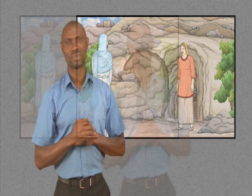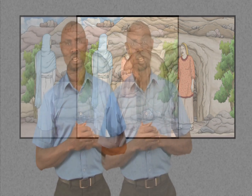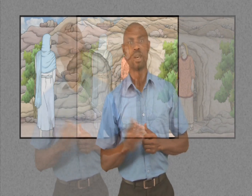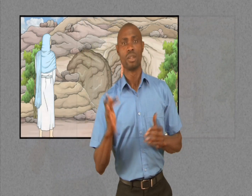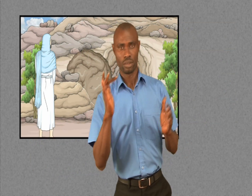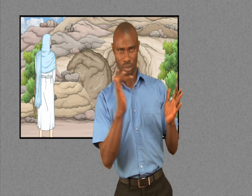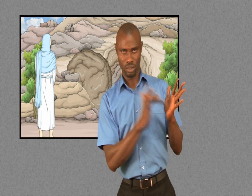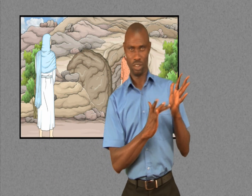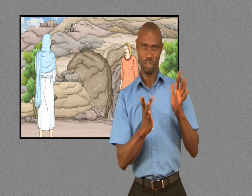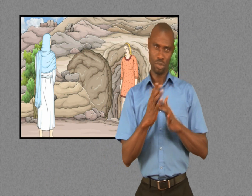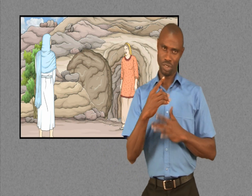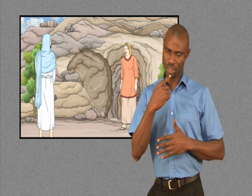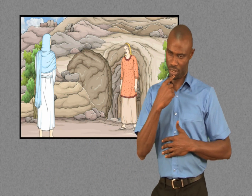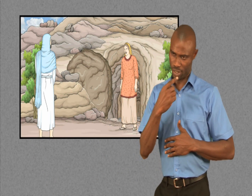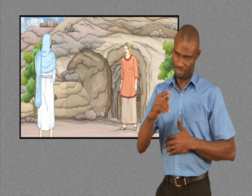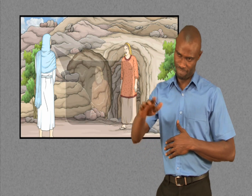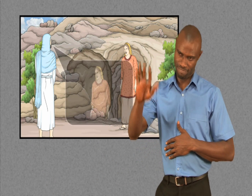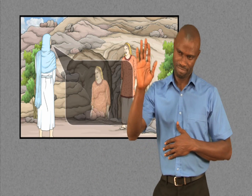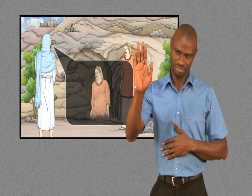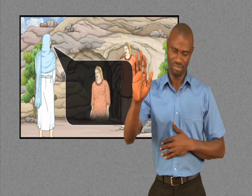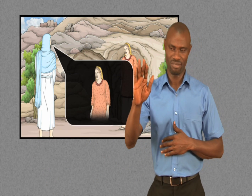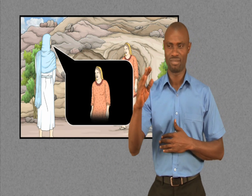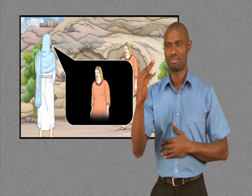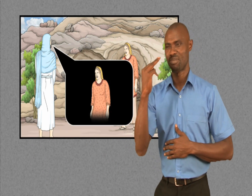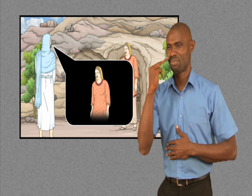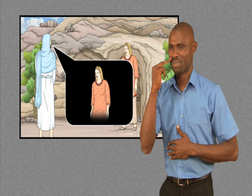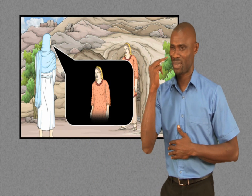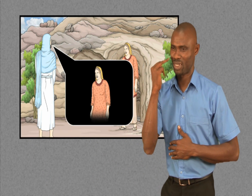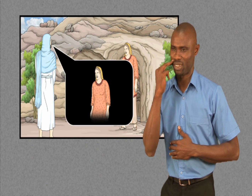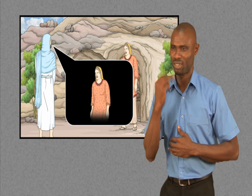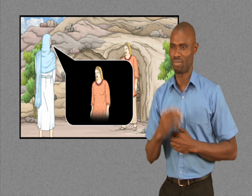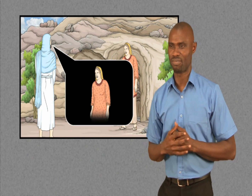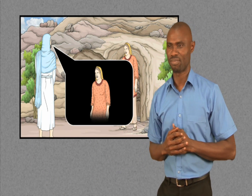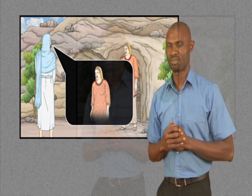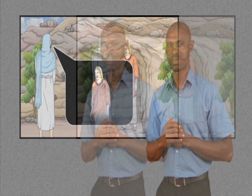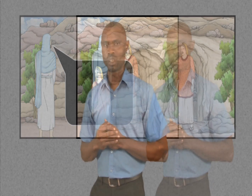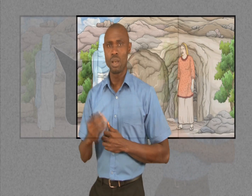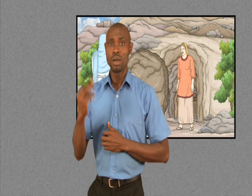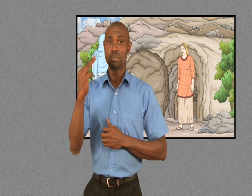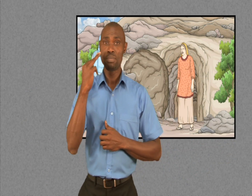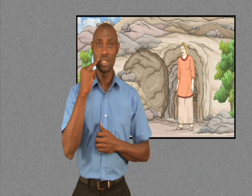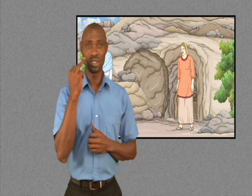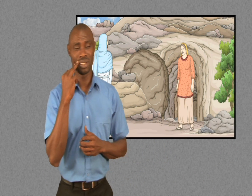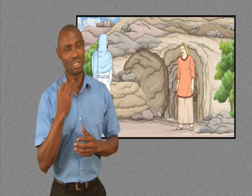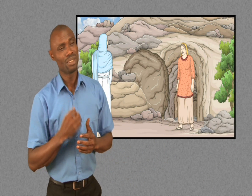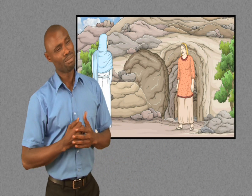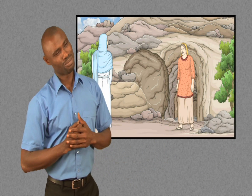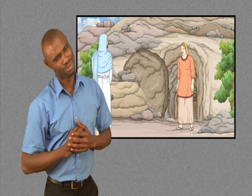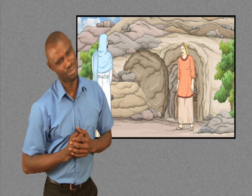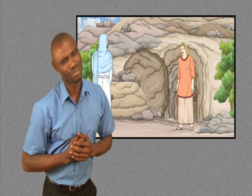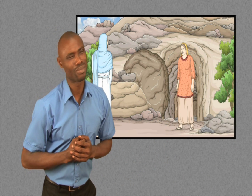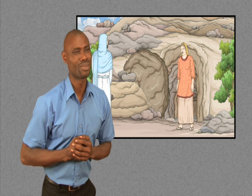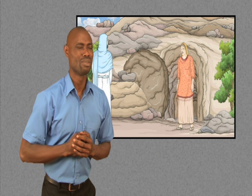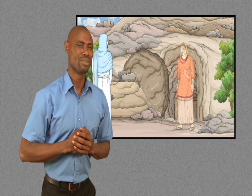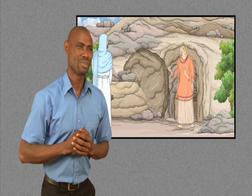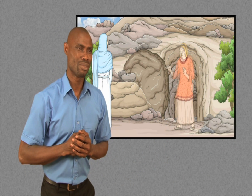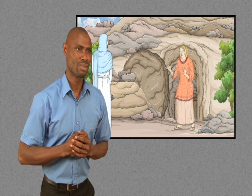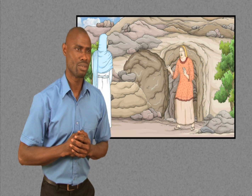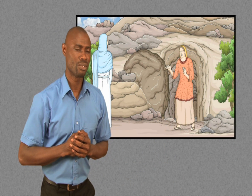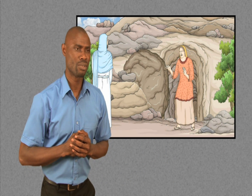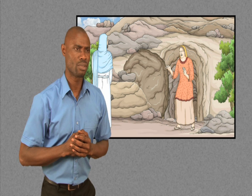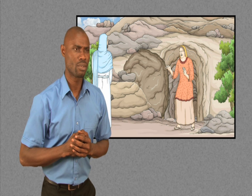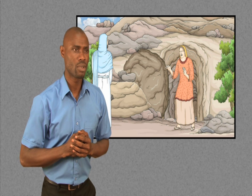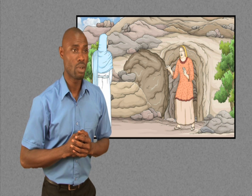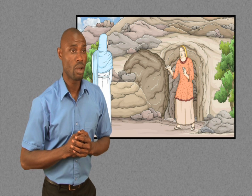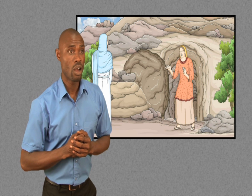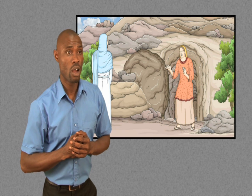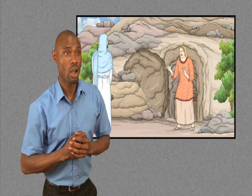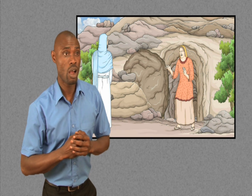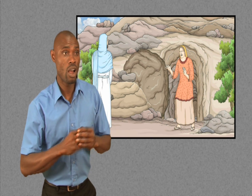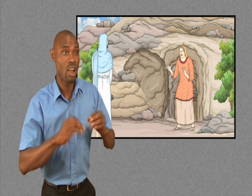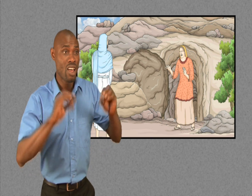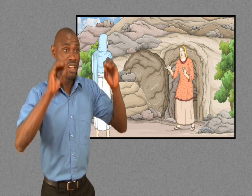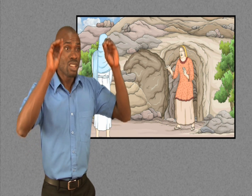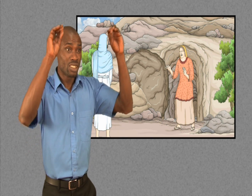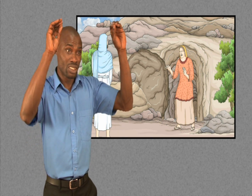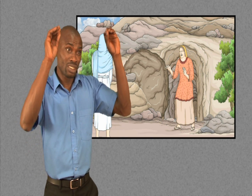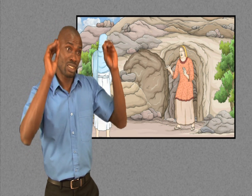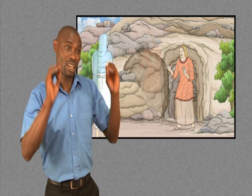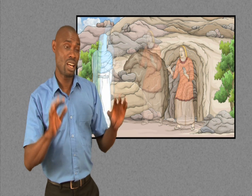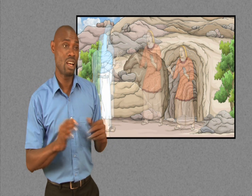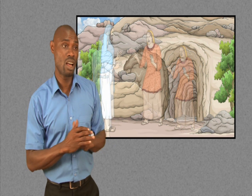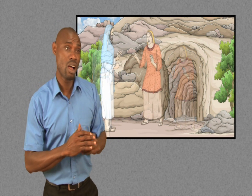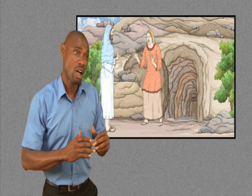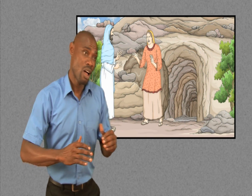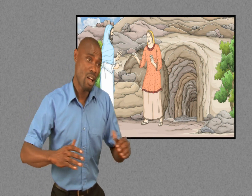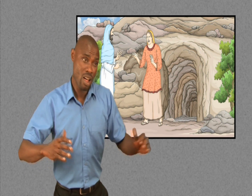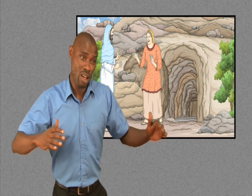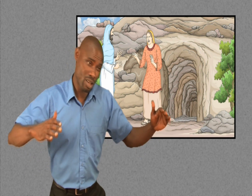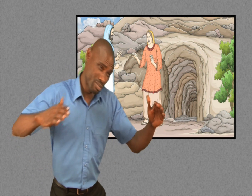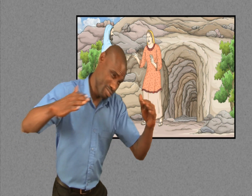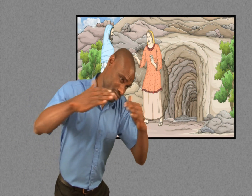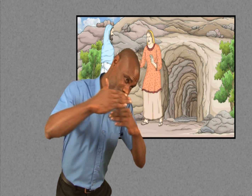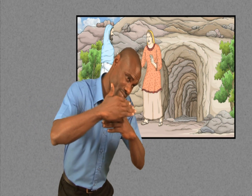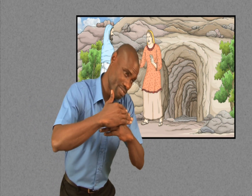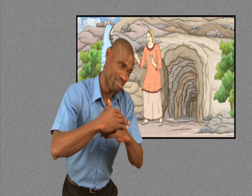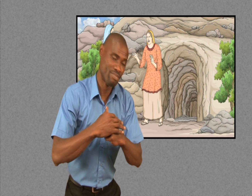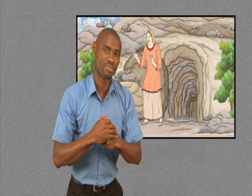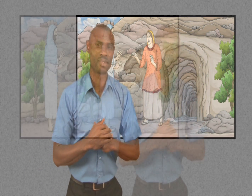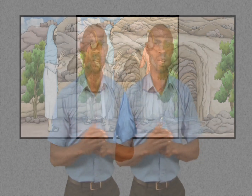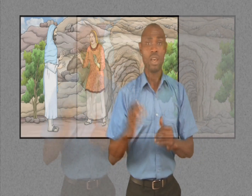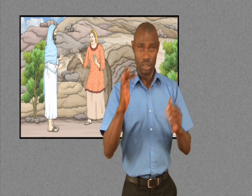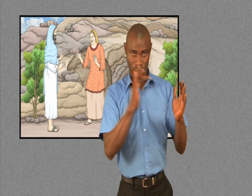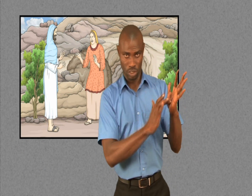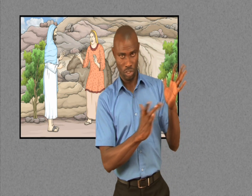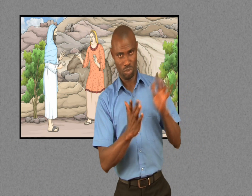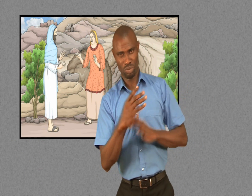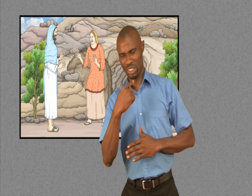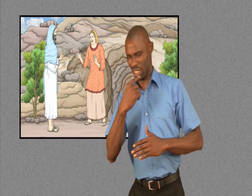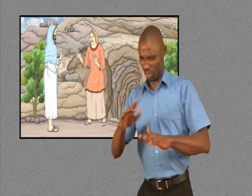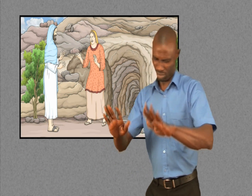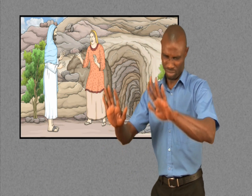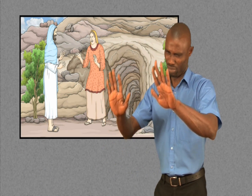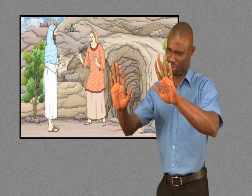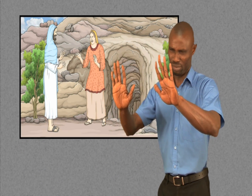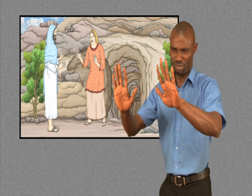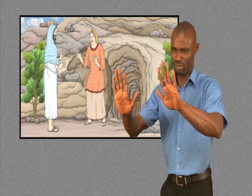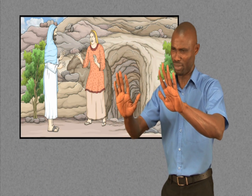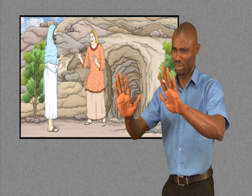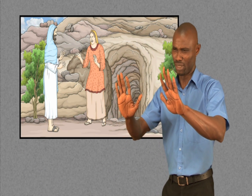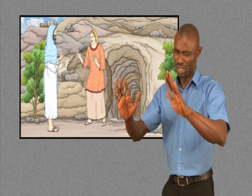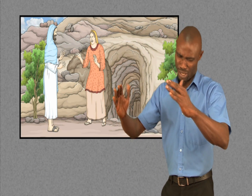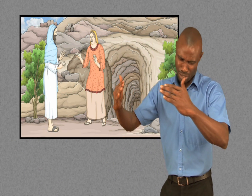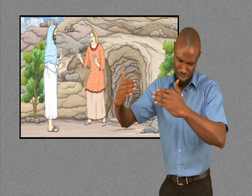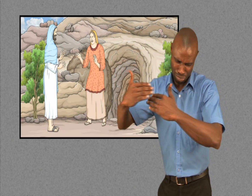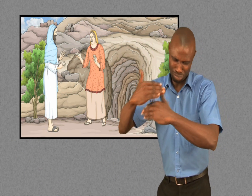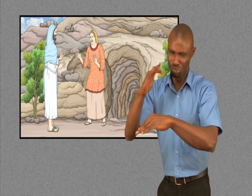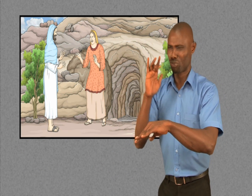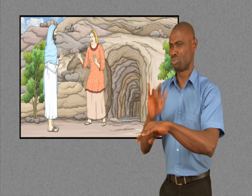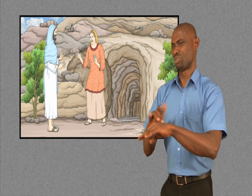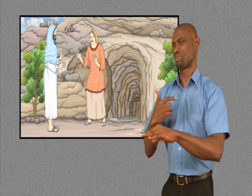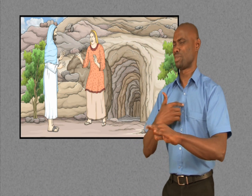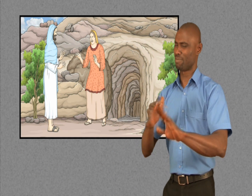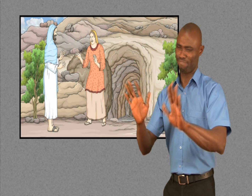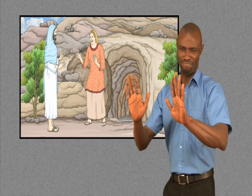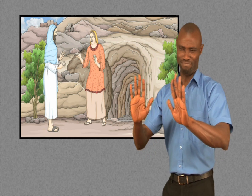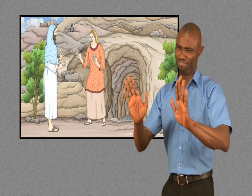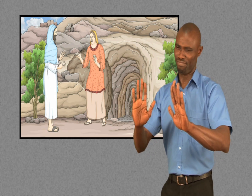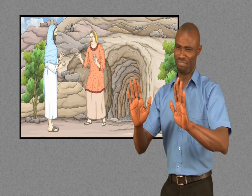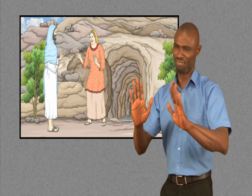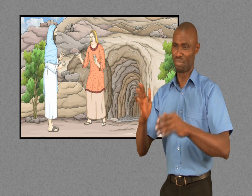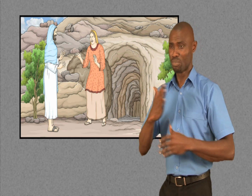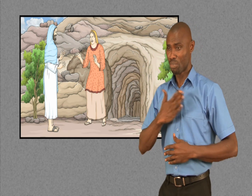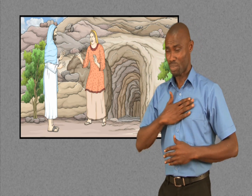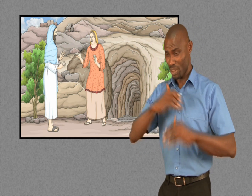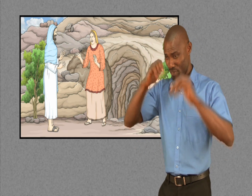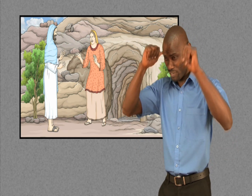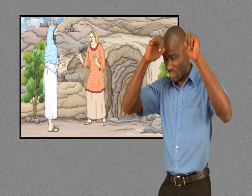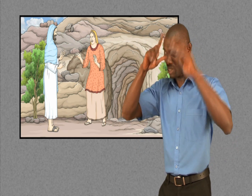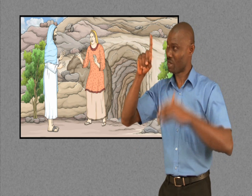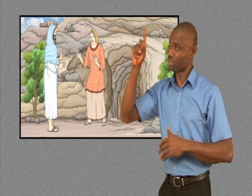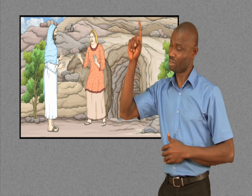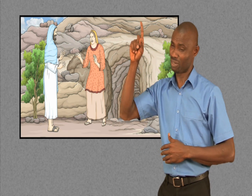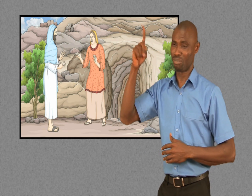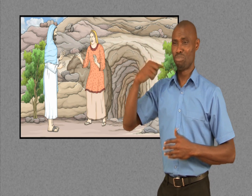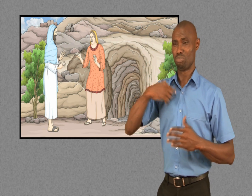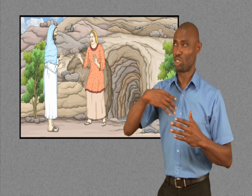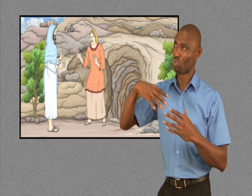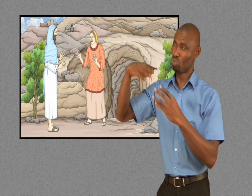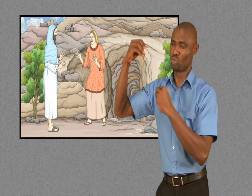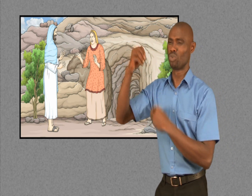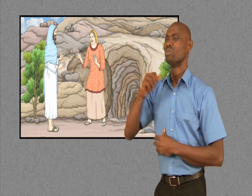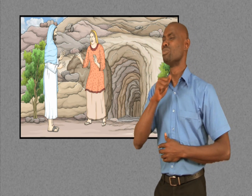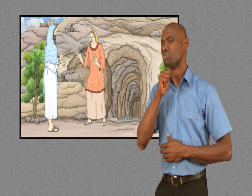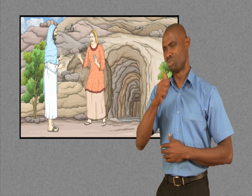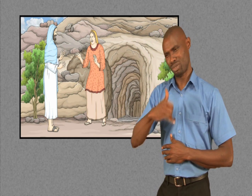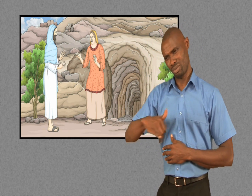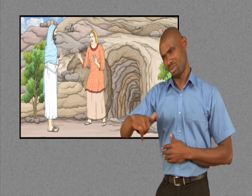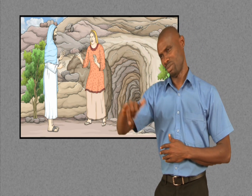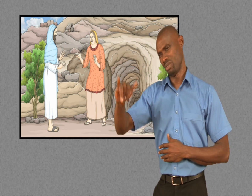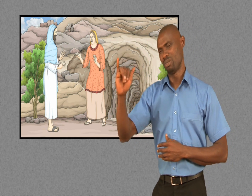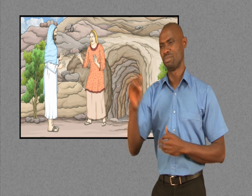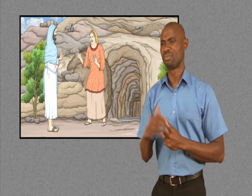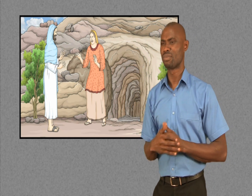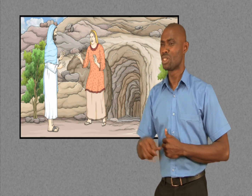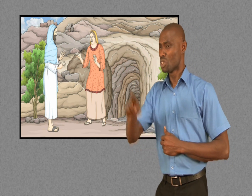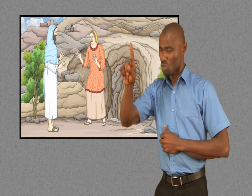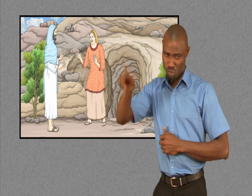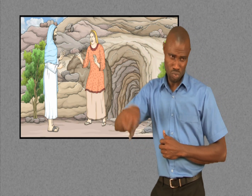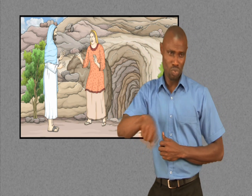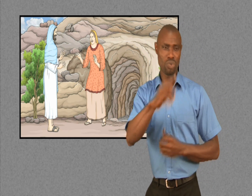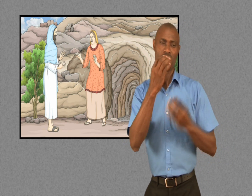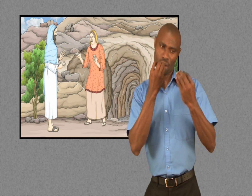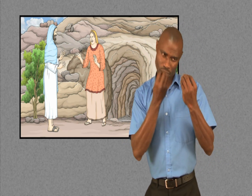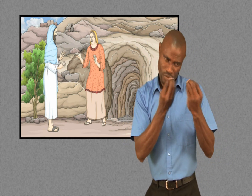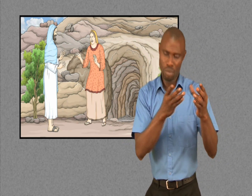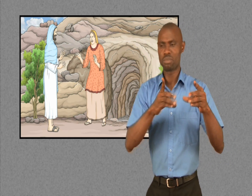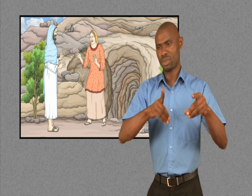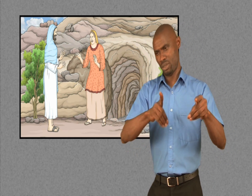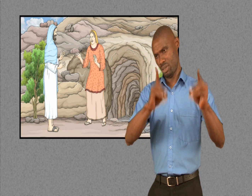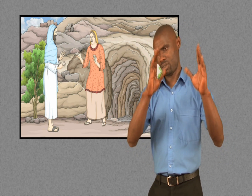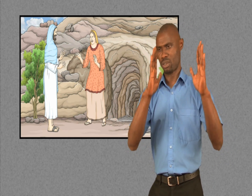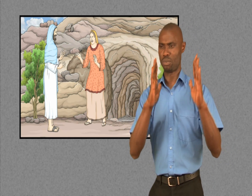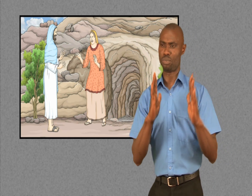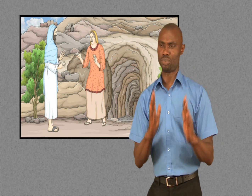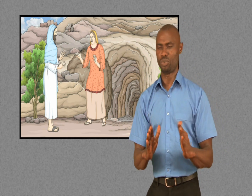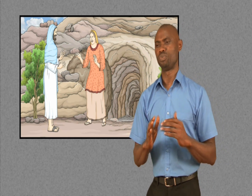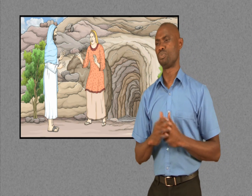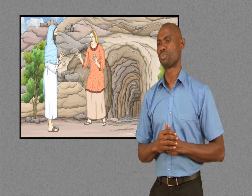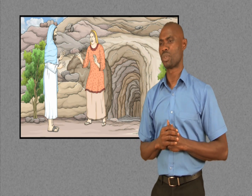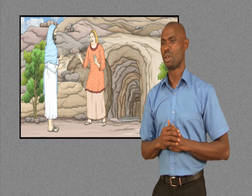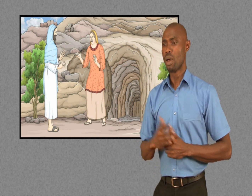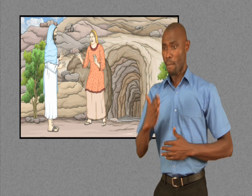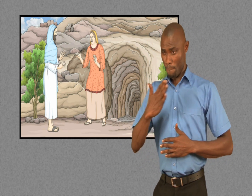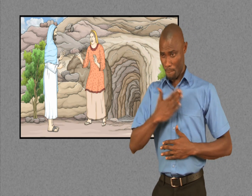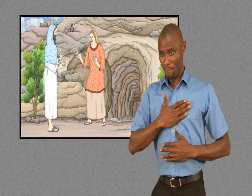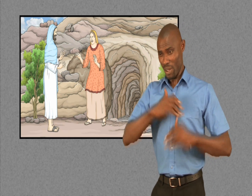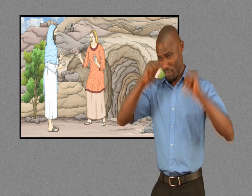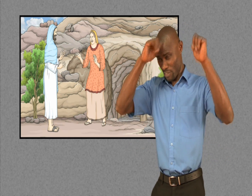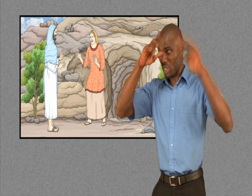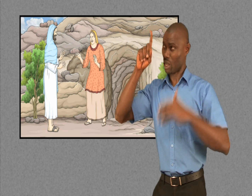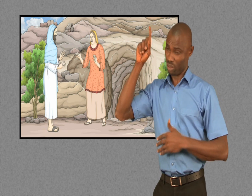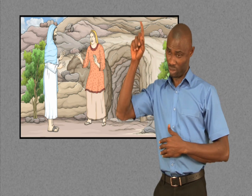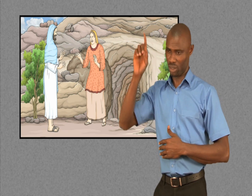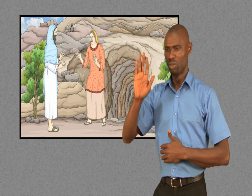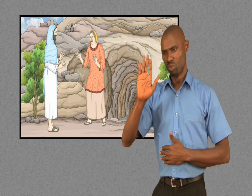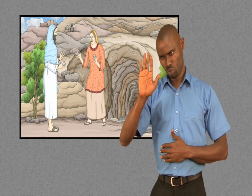Jesus said to her, “Mary.” She turned and said to Him in Hebrew, “Rabboni!” (which means “Teacher”).